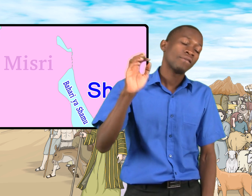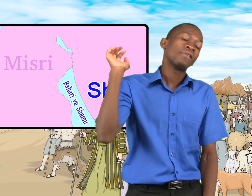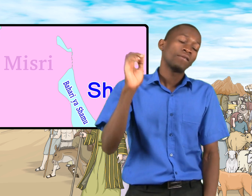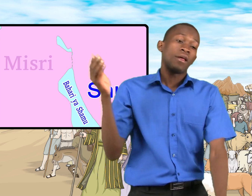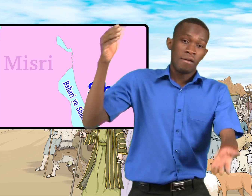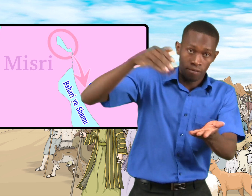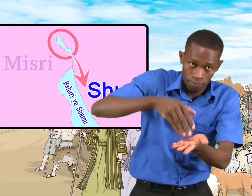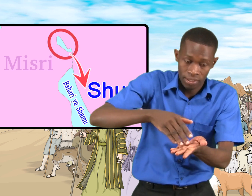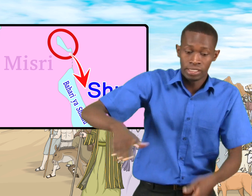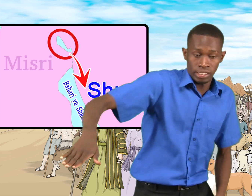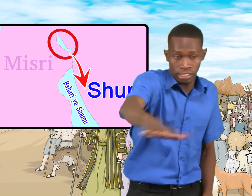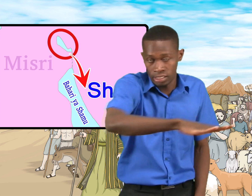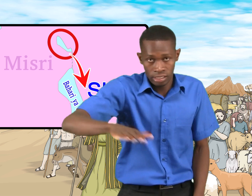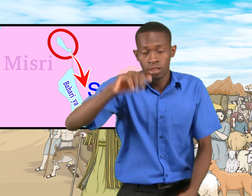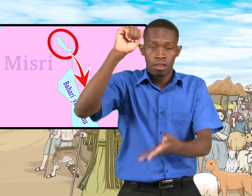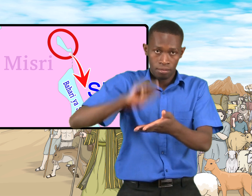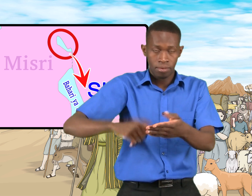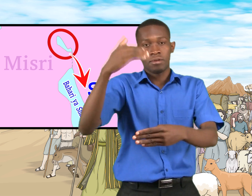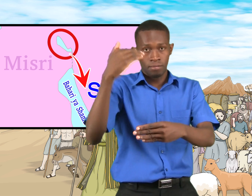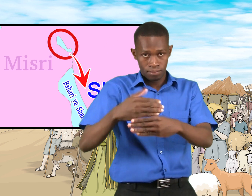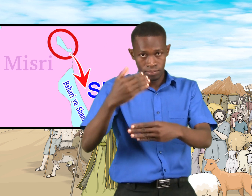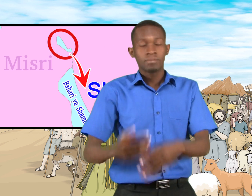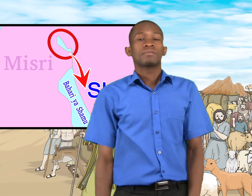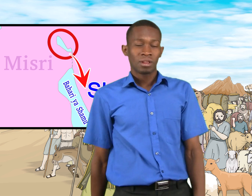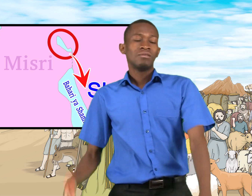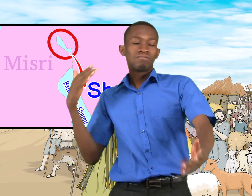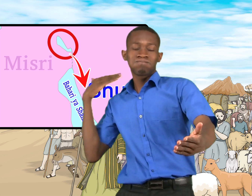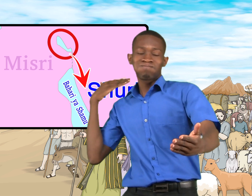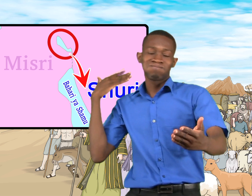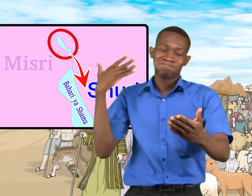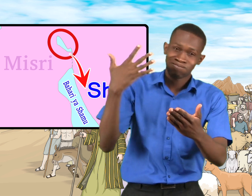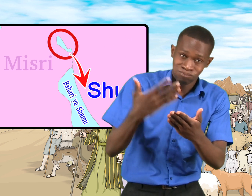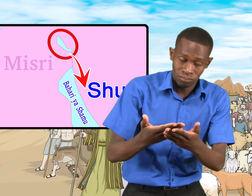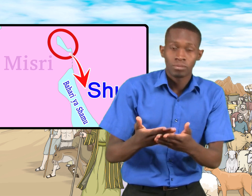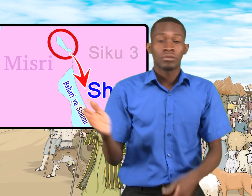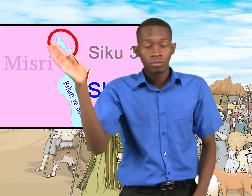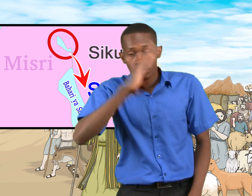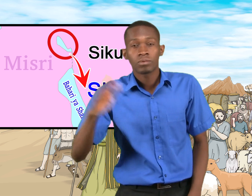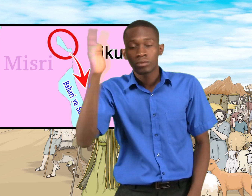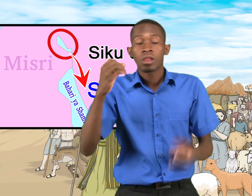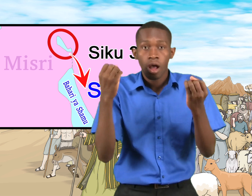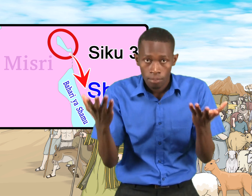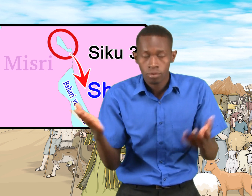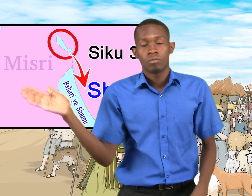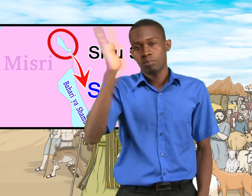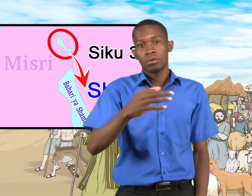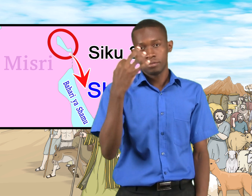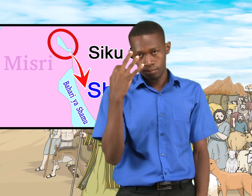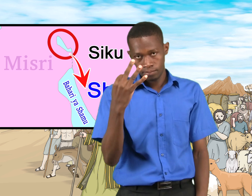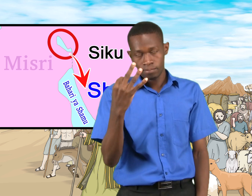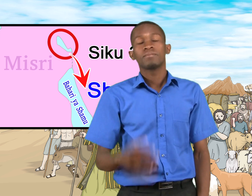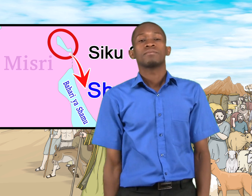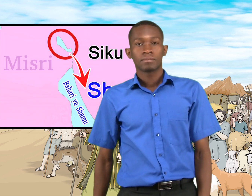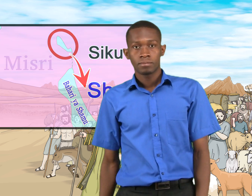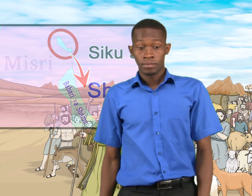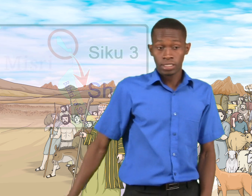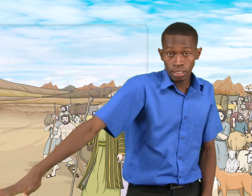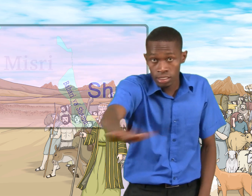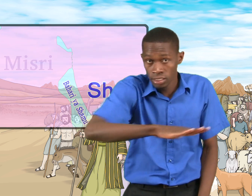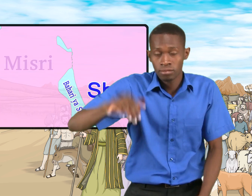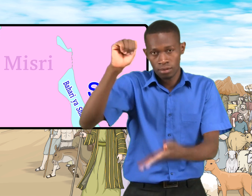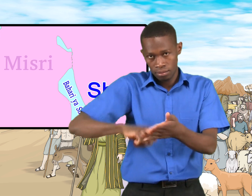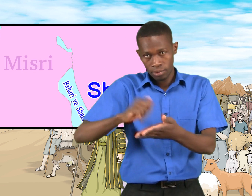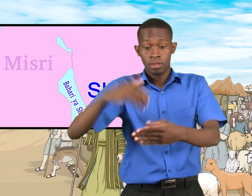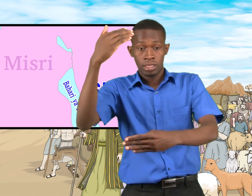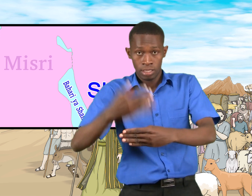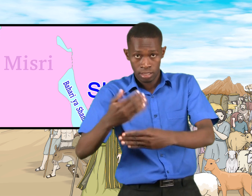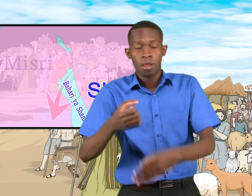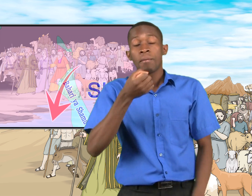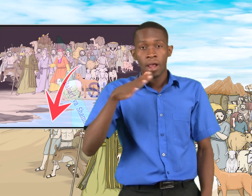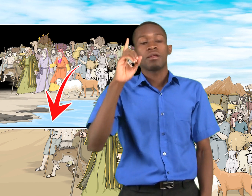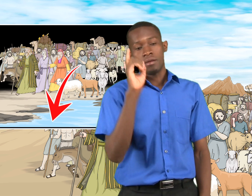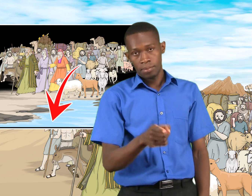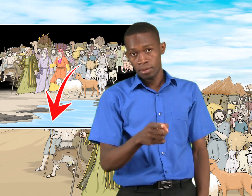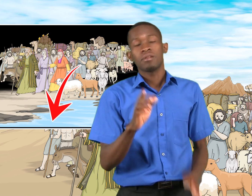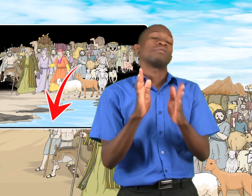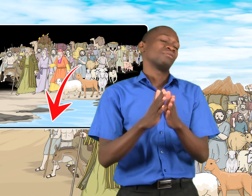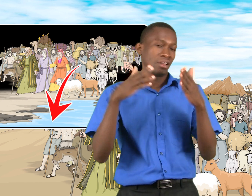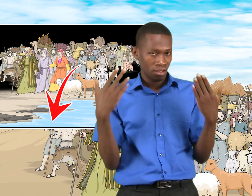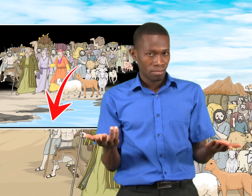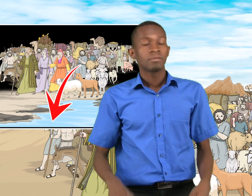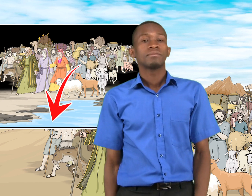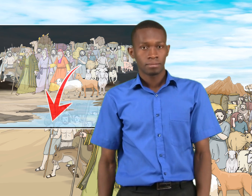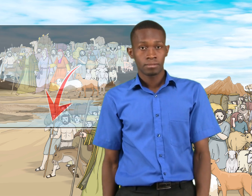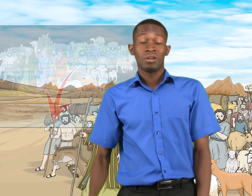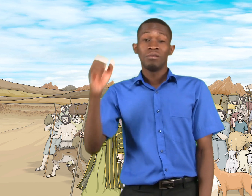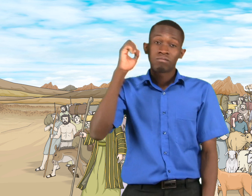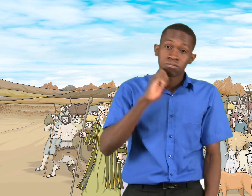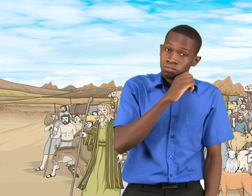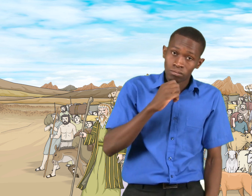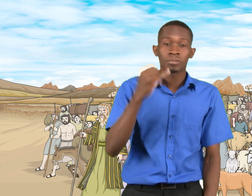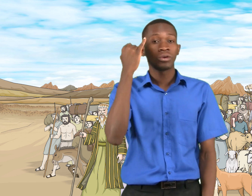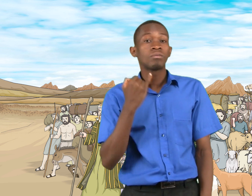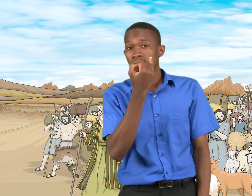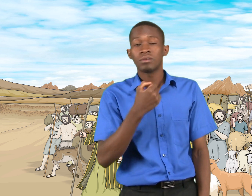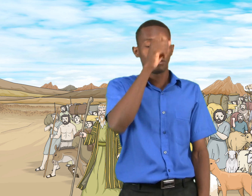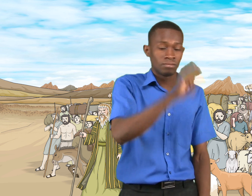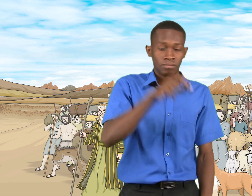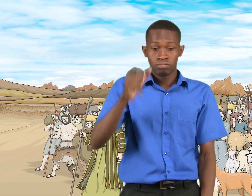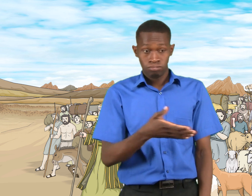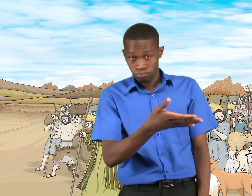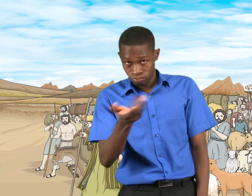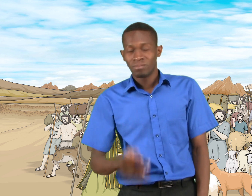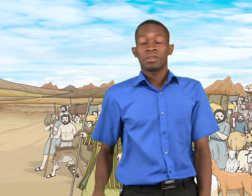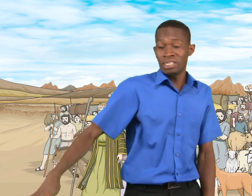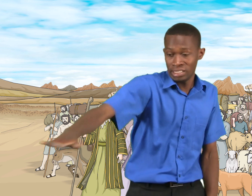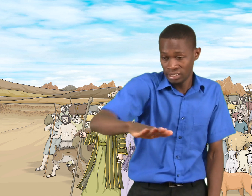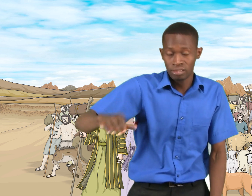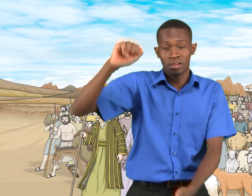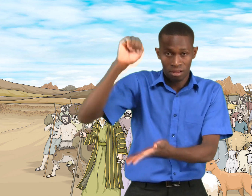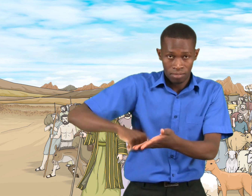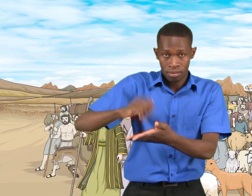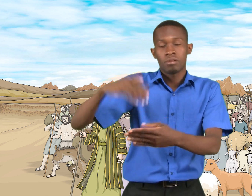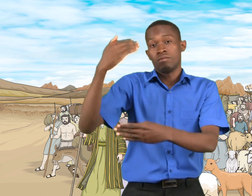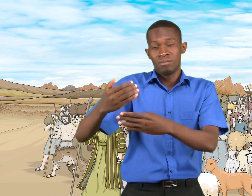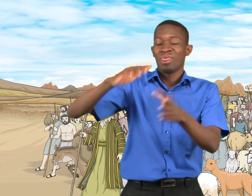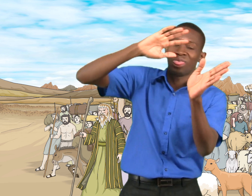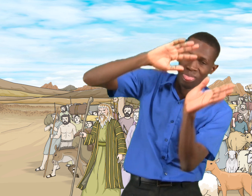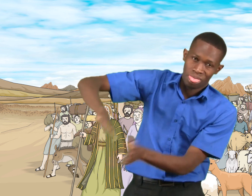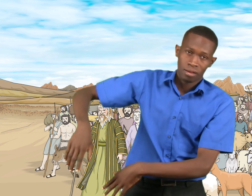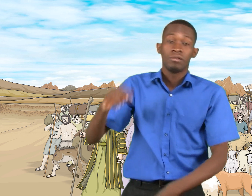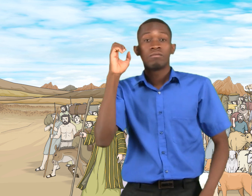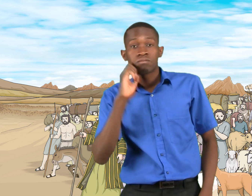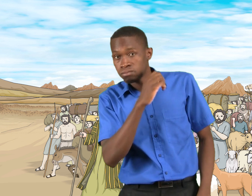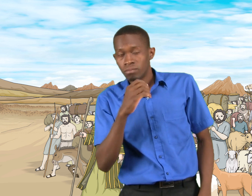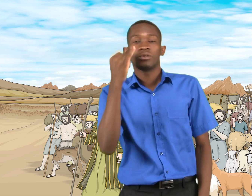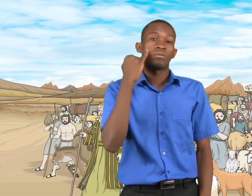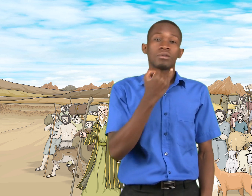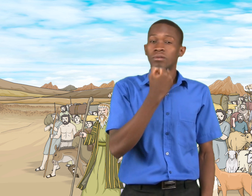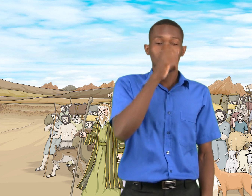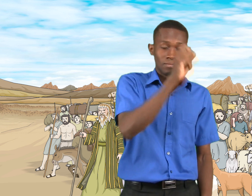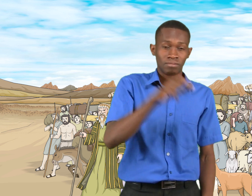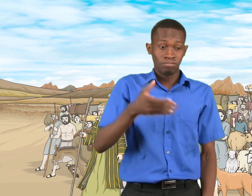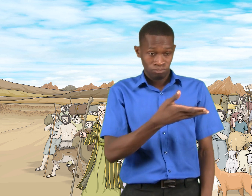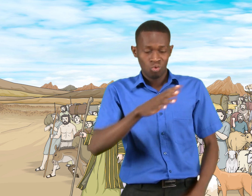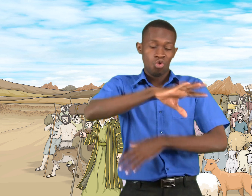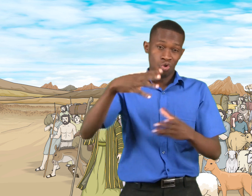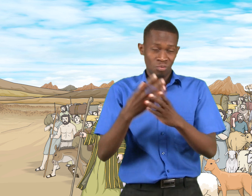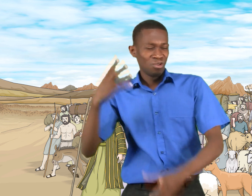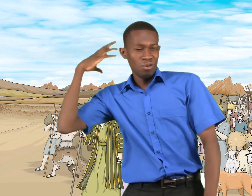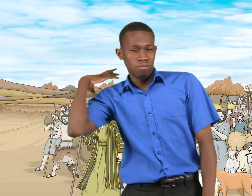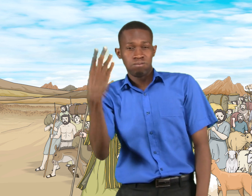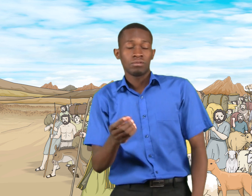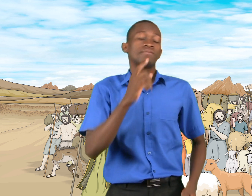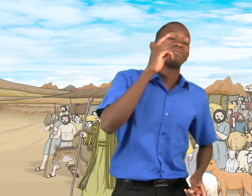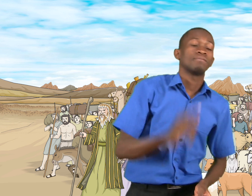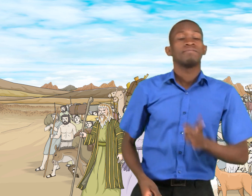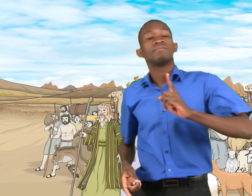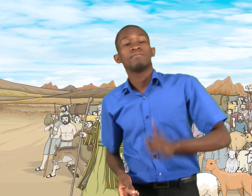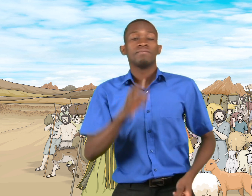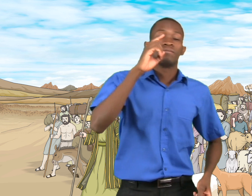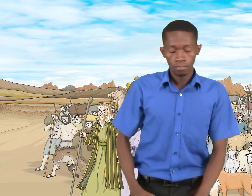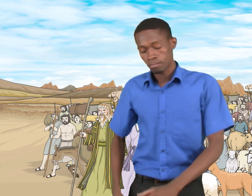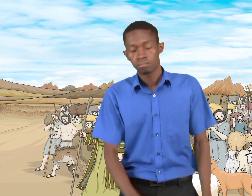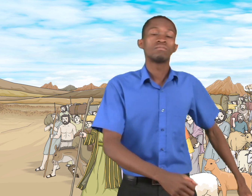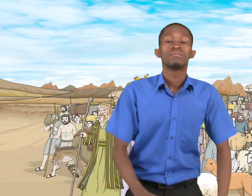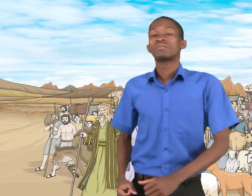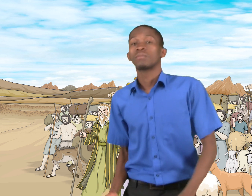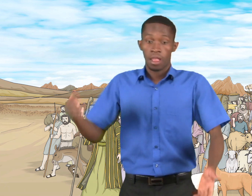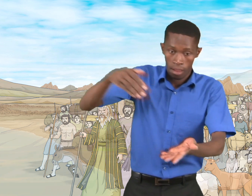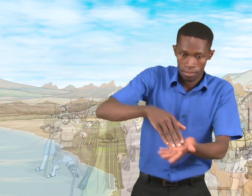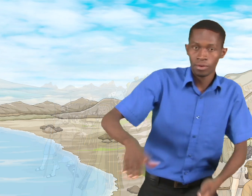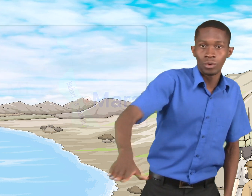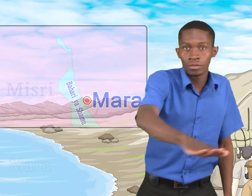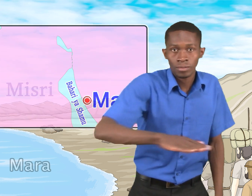For three days they walked in the desert without finding water.